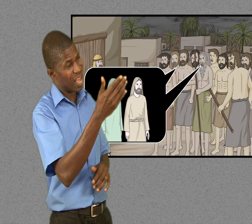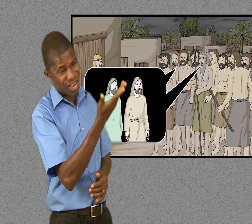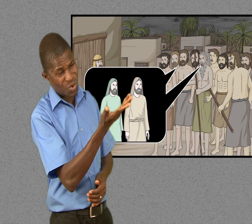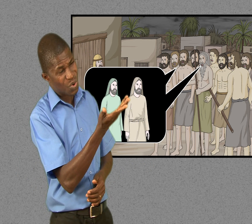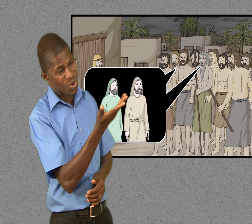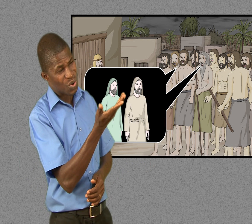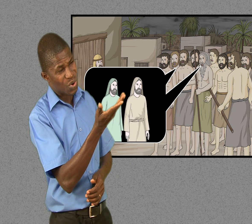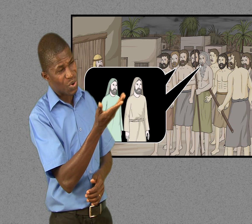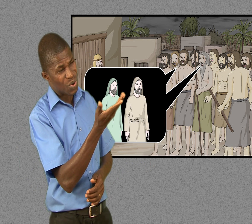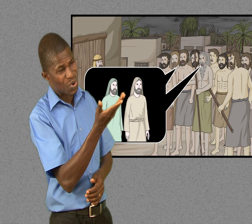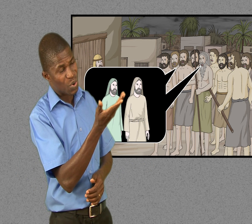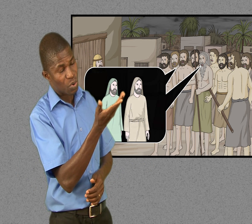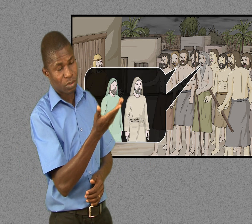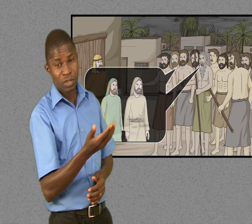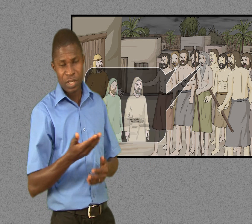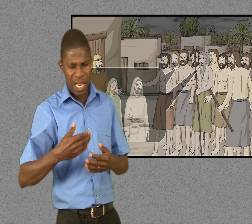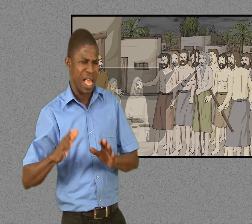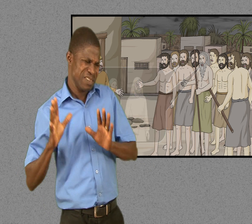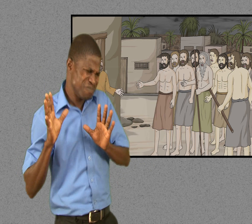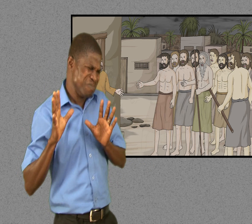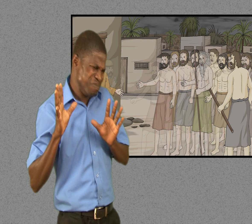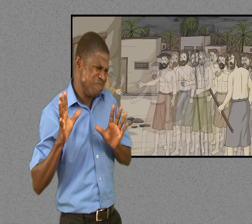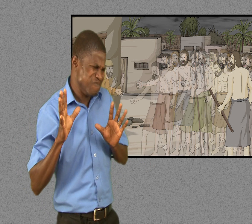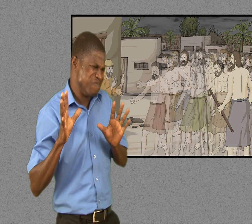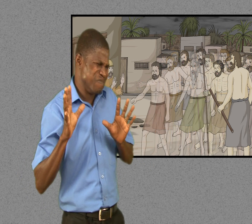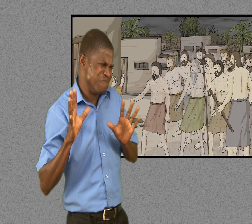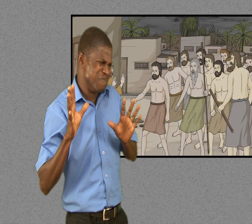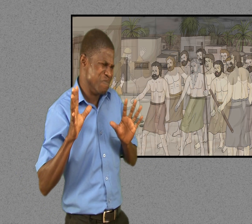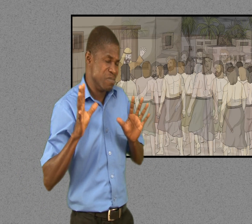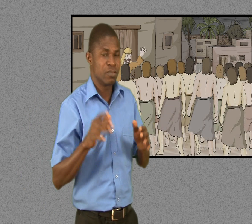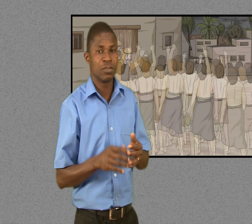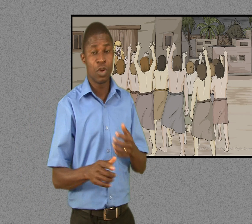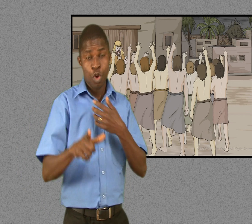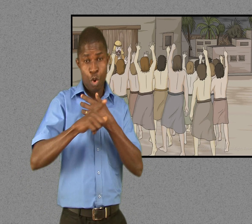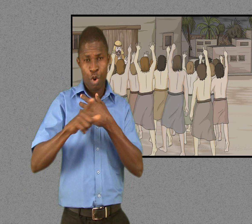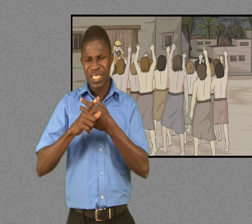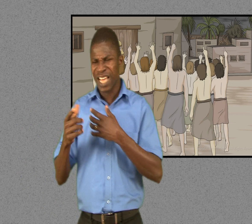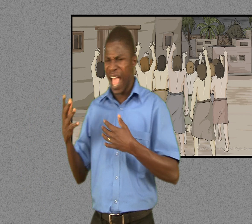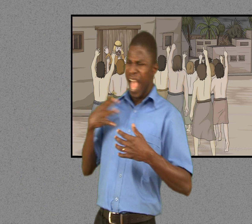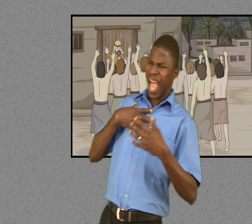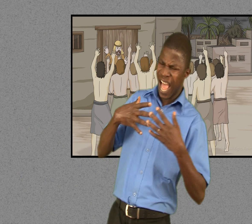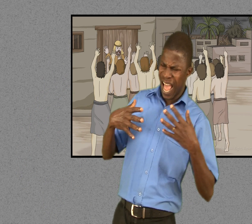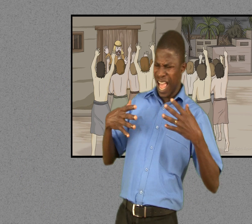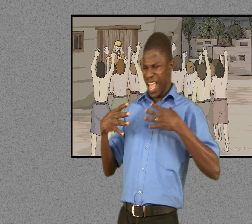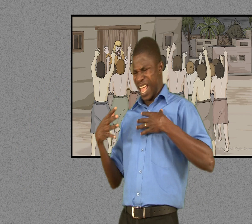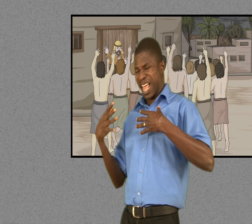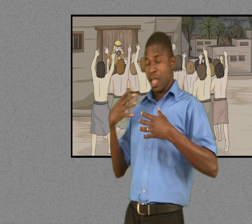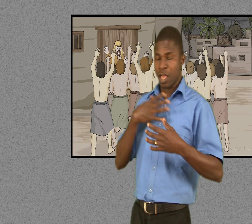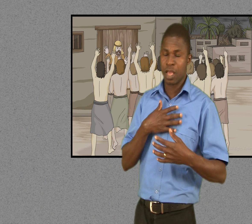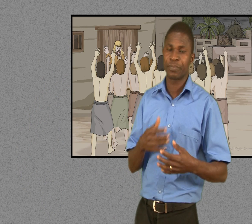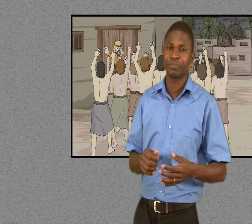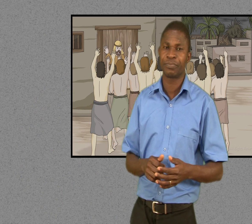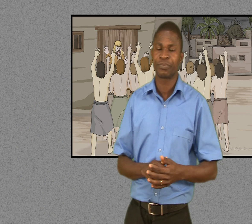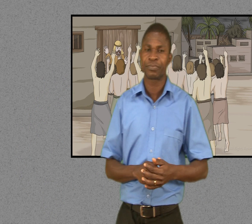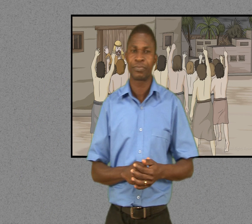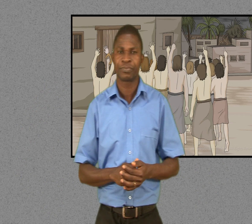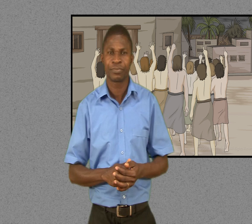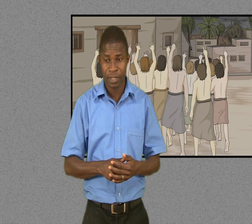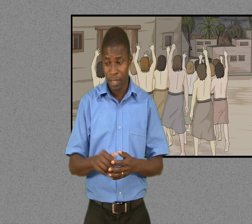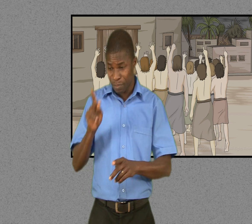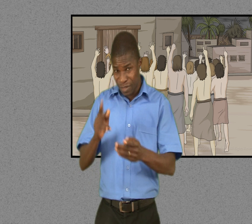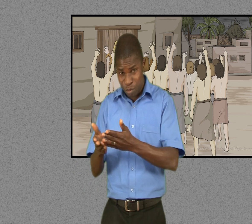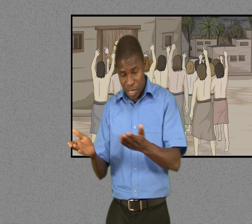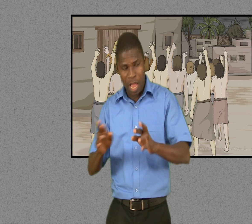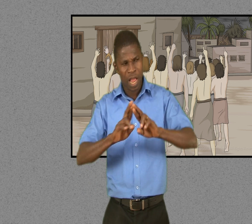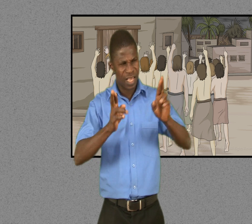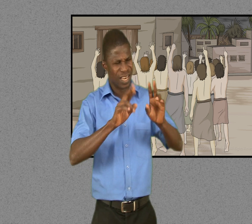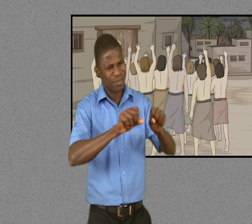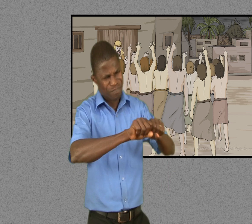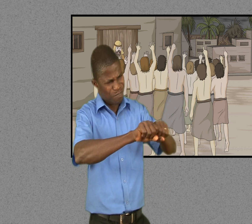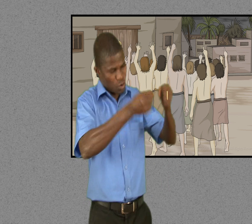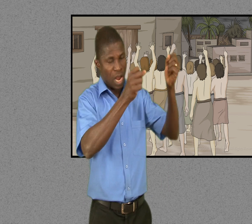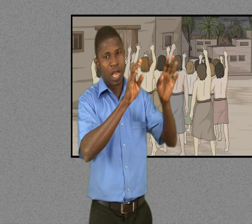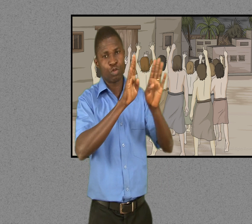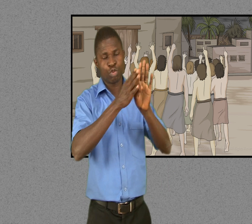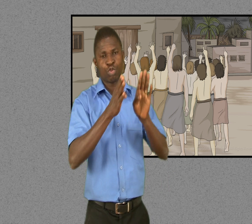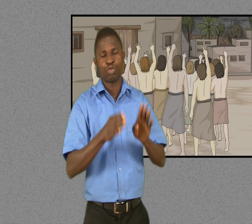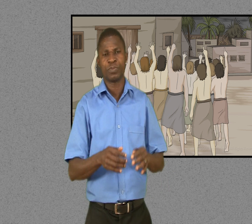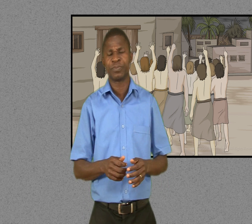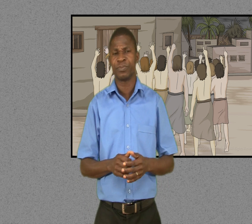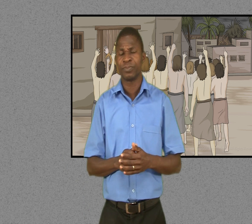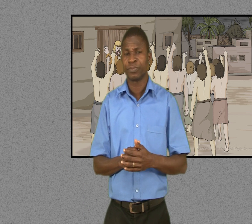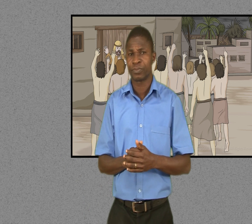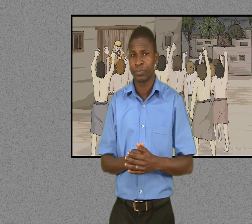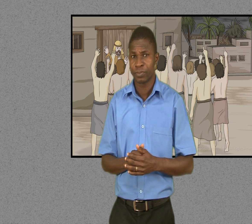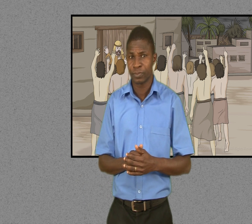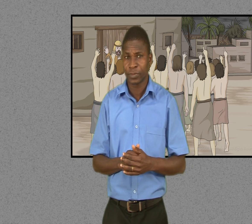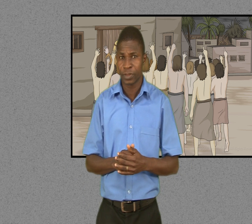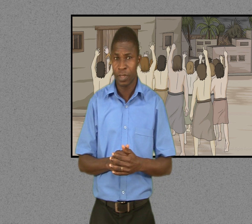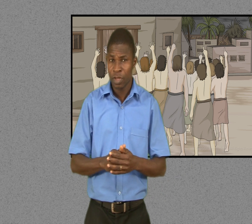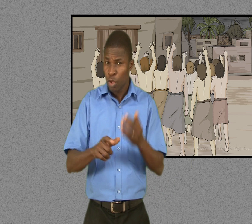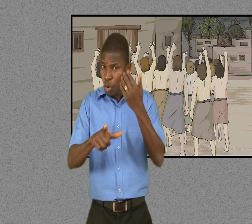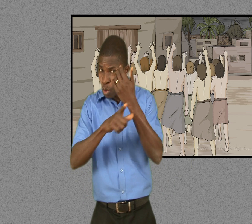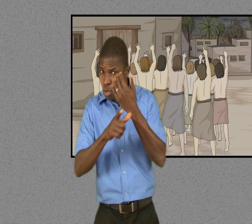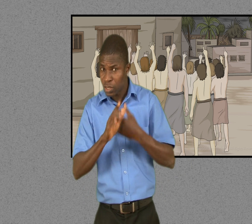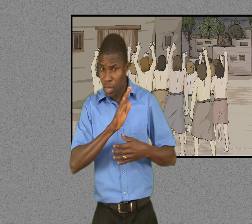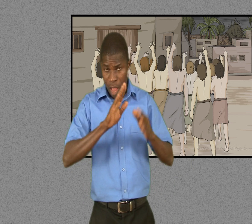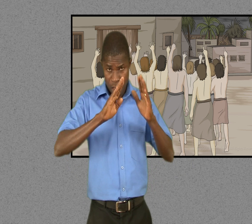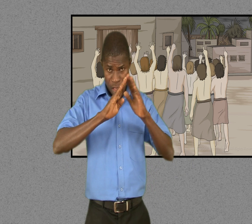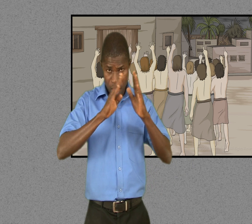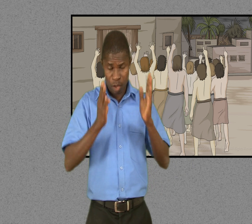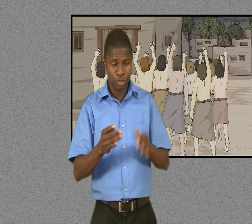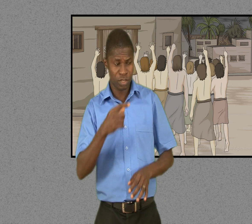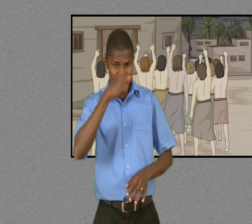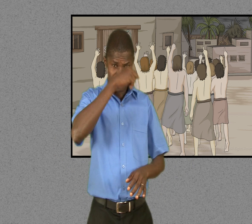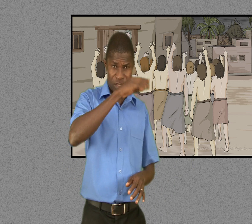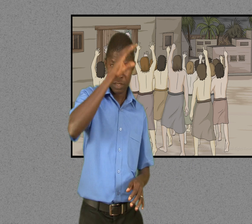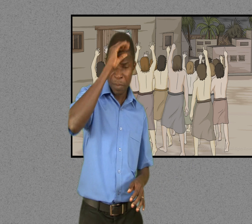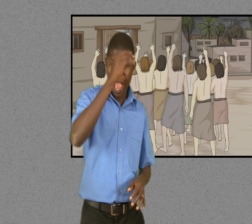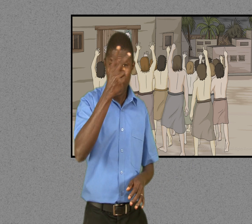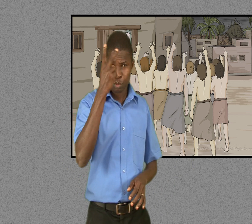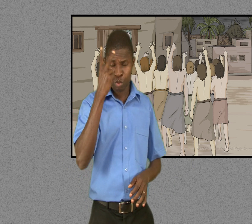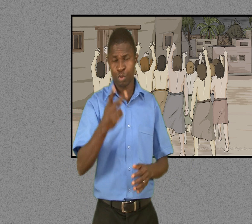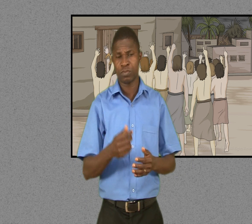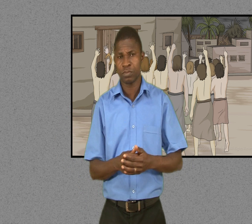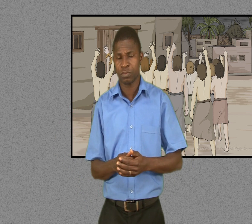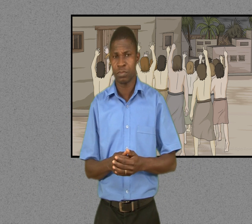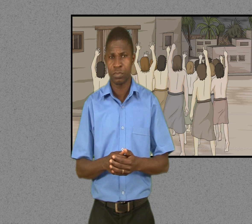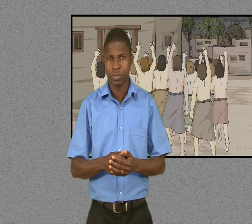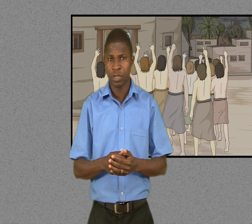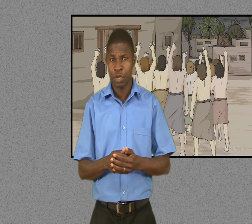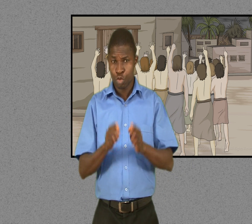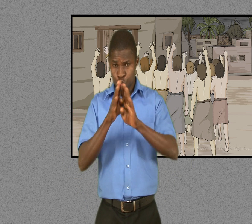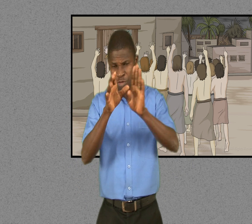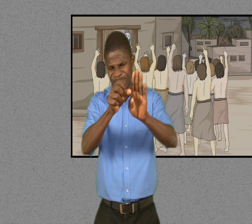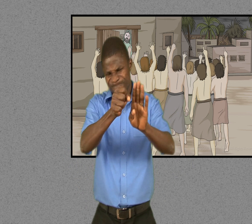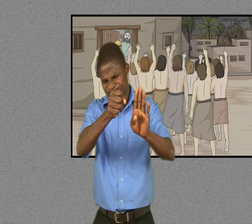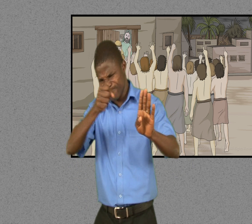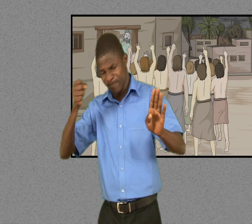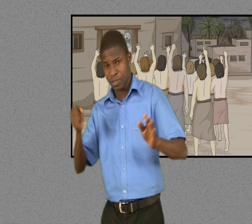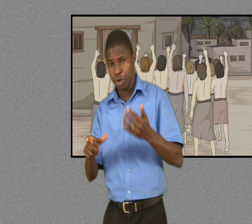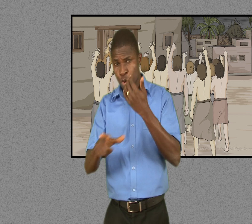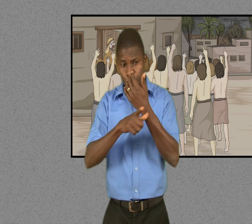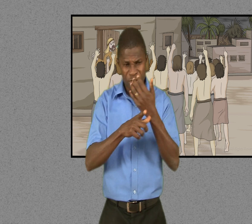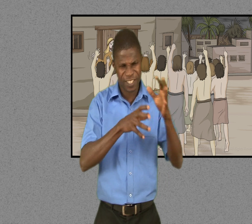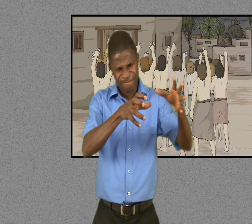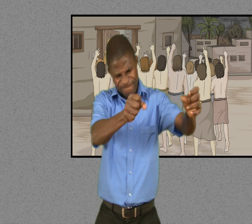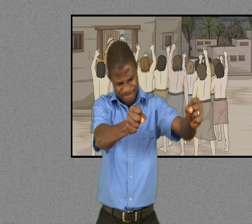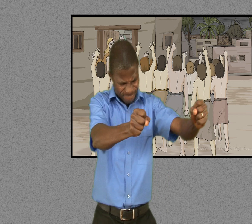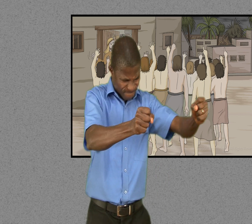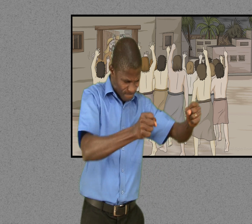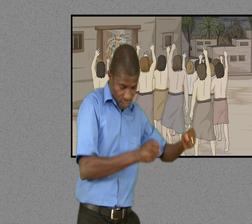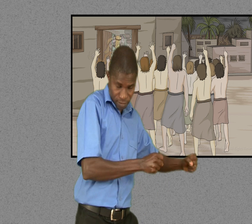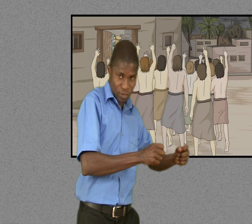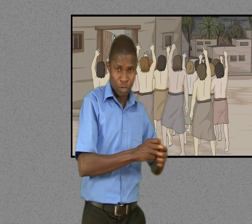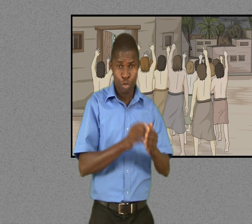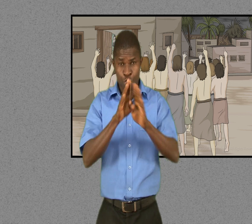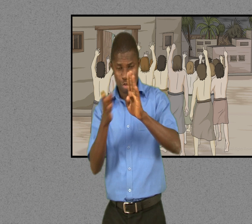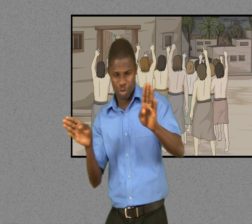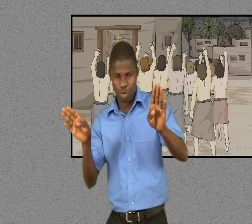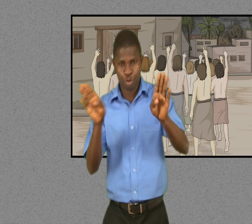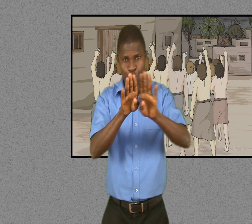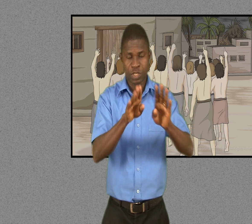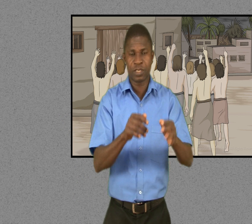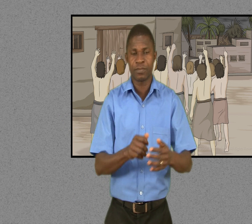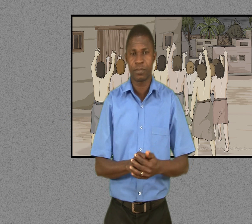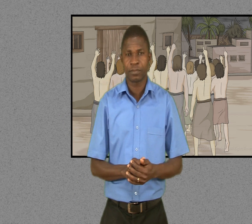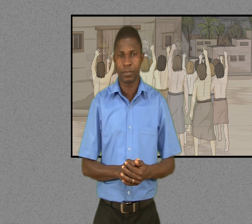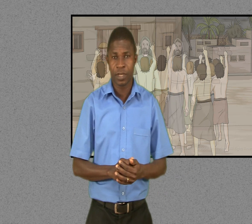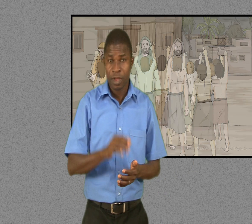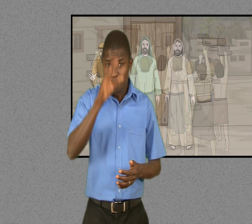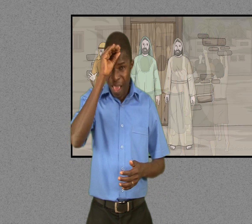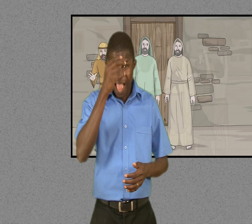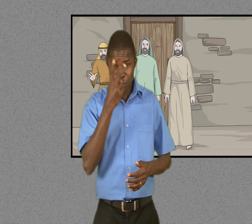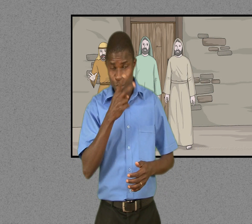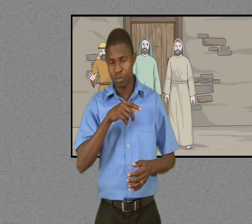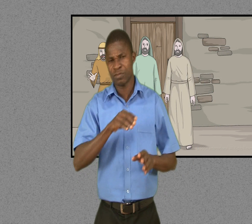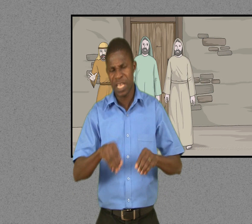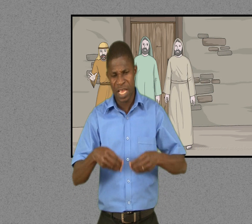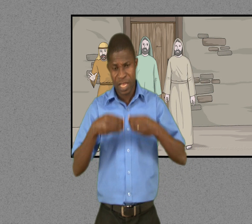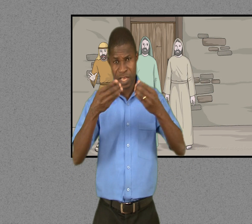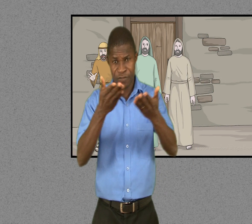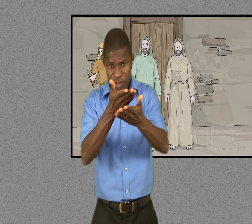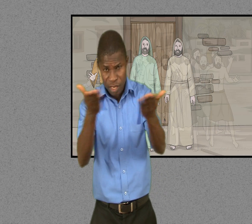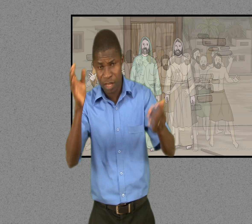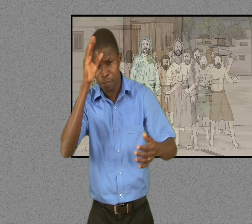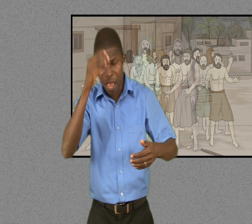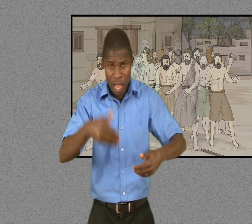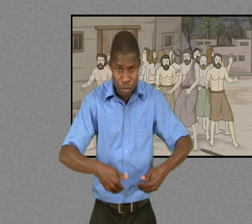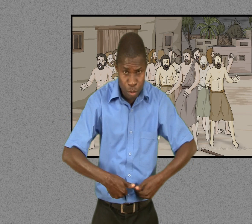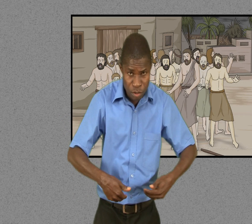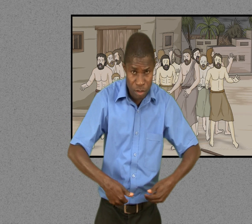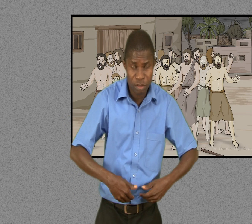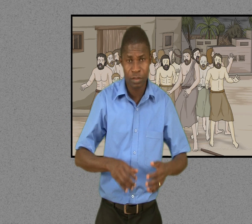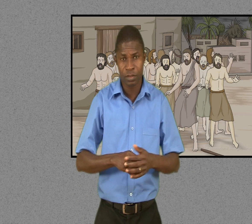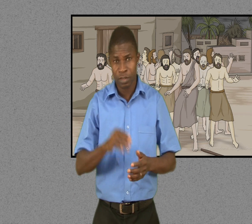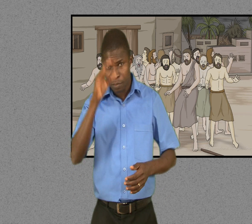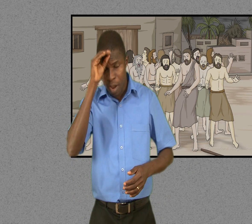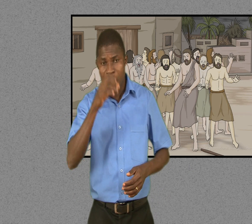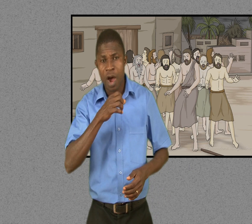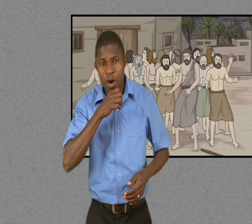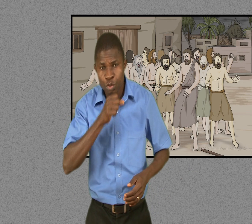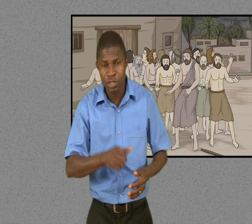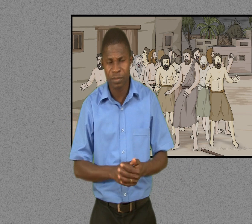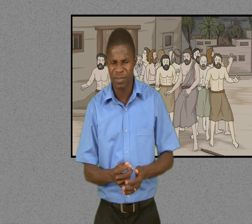And they pressed in on Lot and moved in to break down the door. But the men inside reached out, pulled Lot into the house with them, and shut the door.